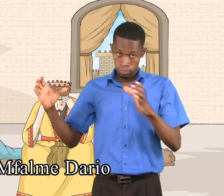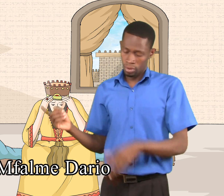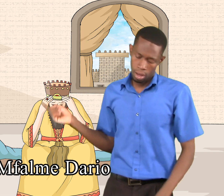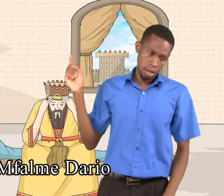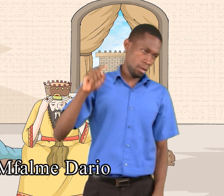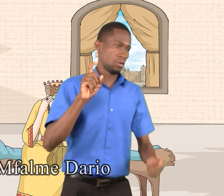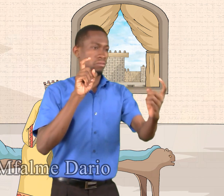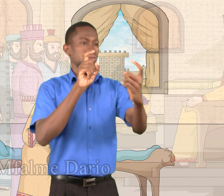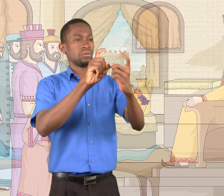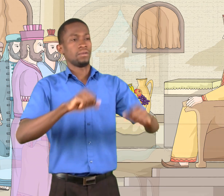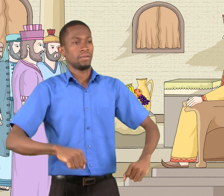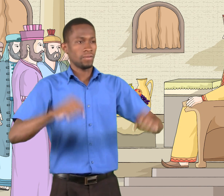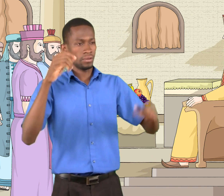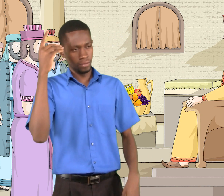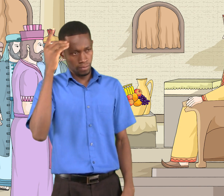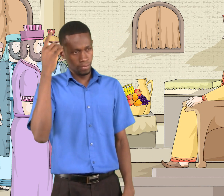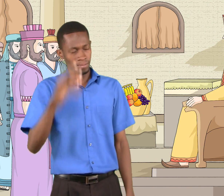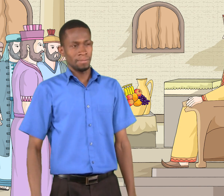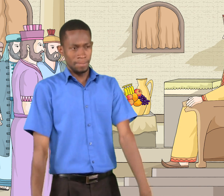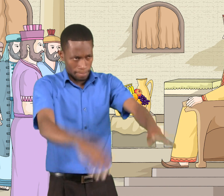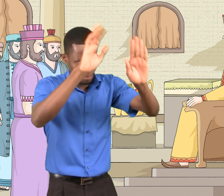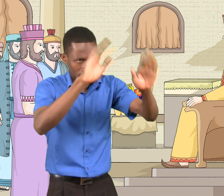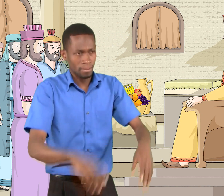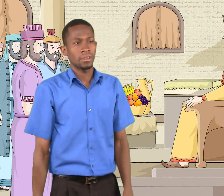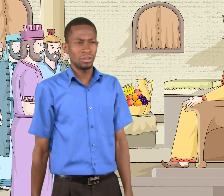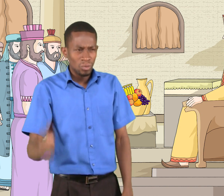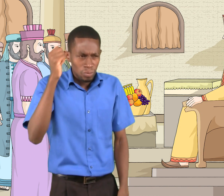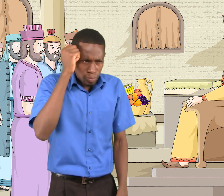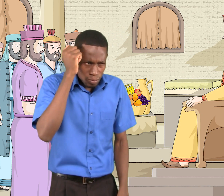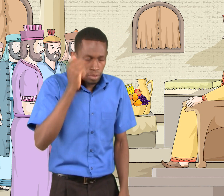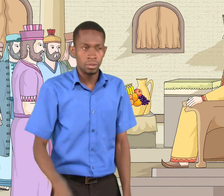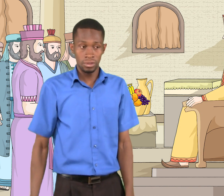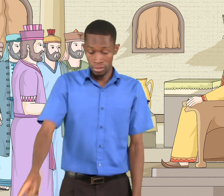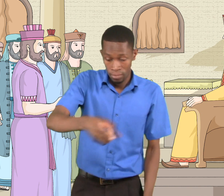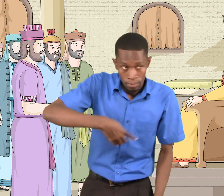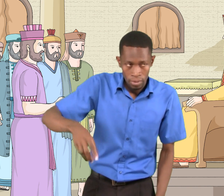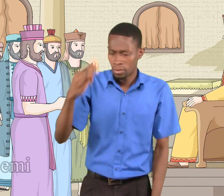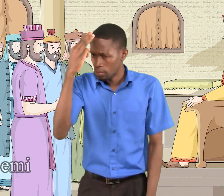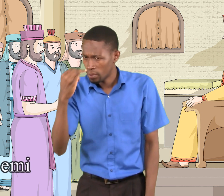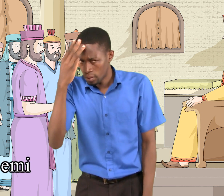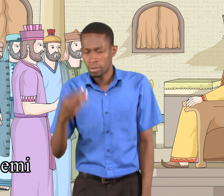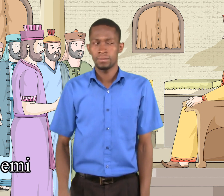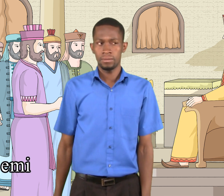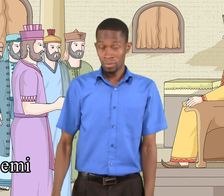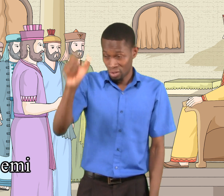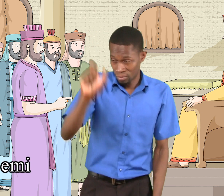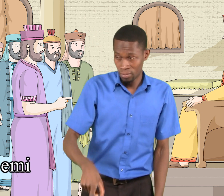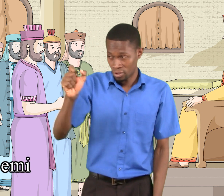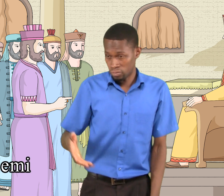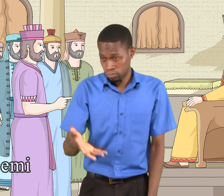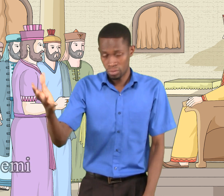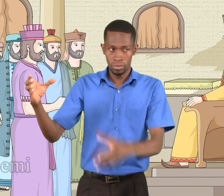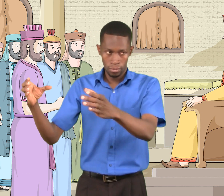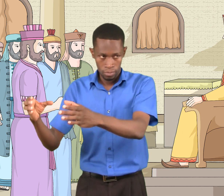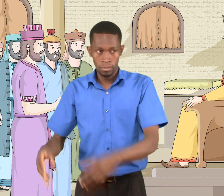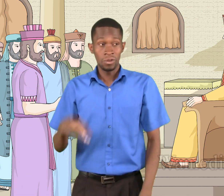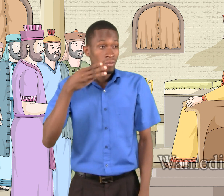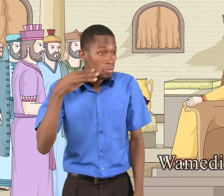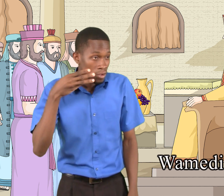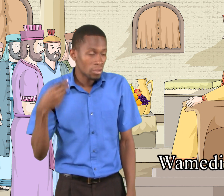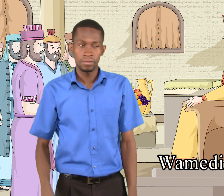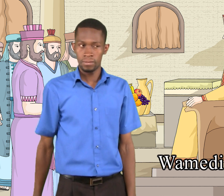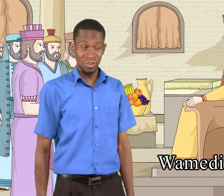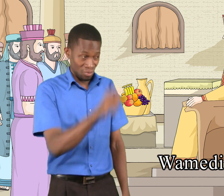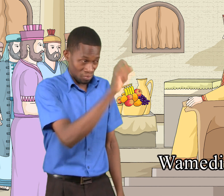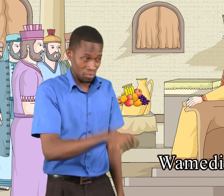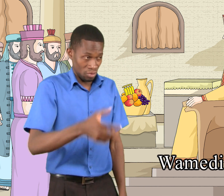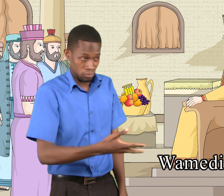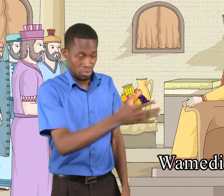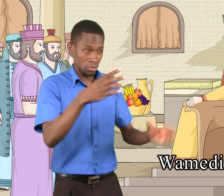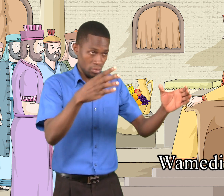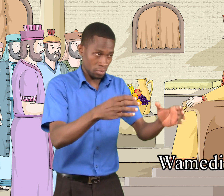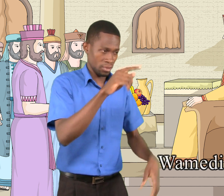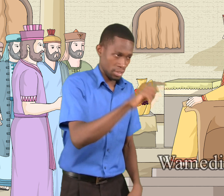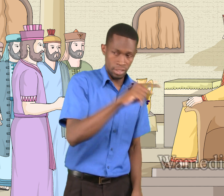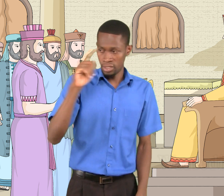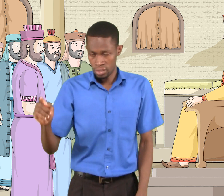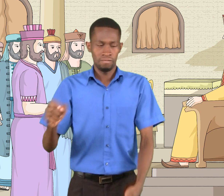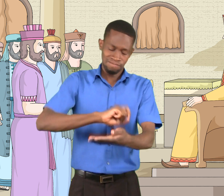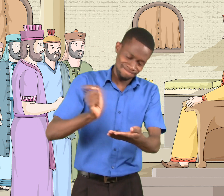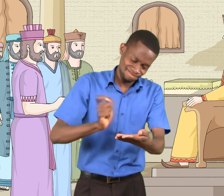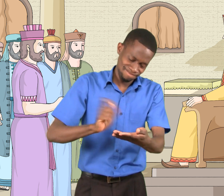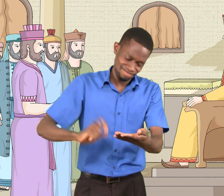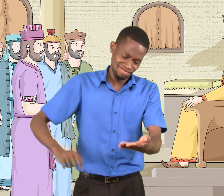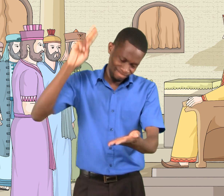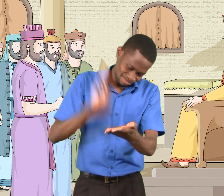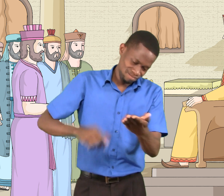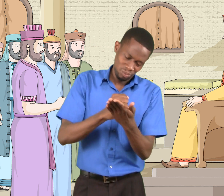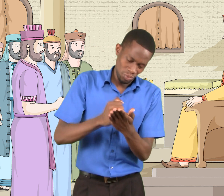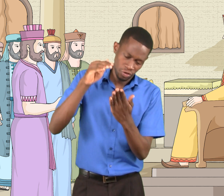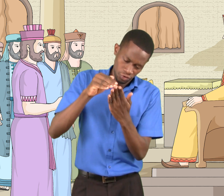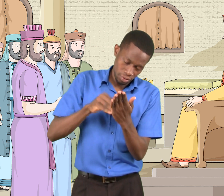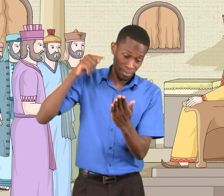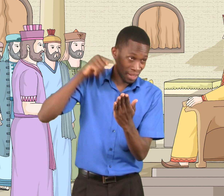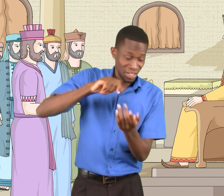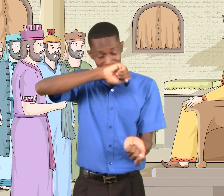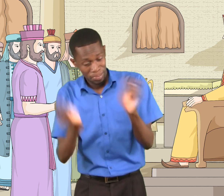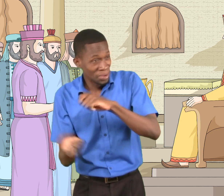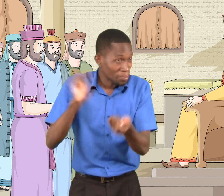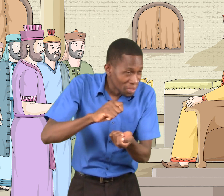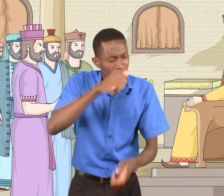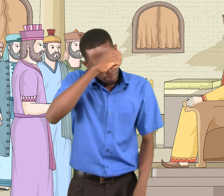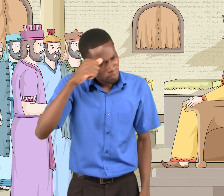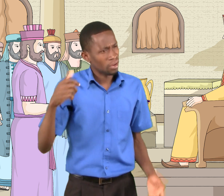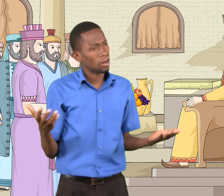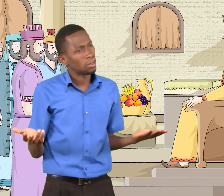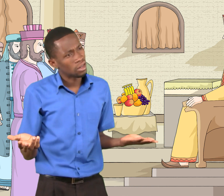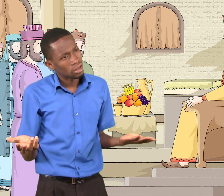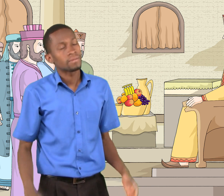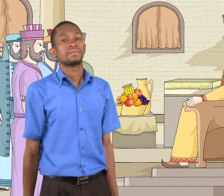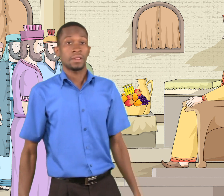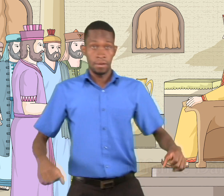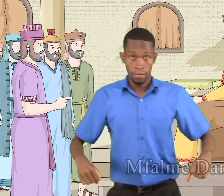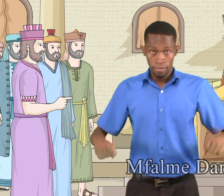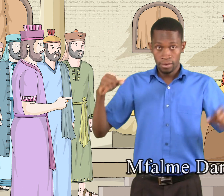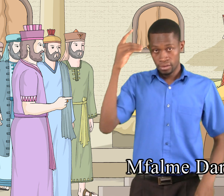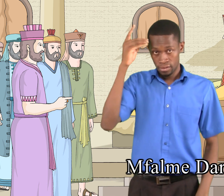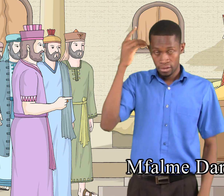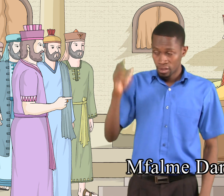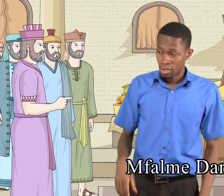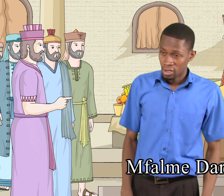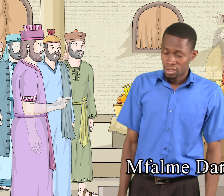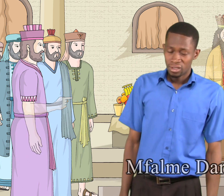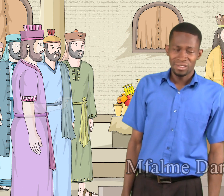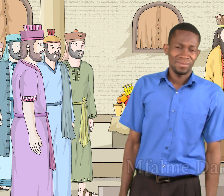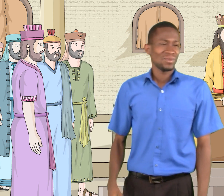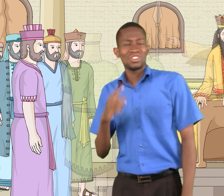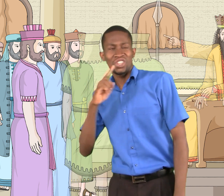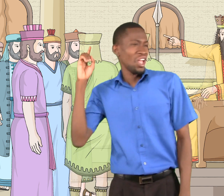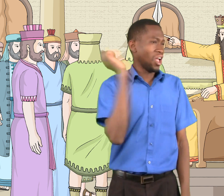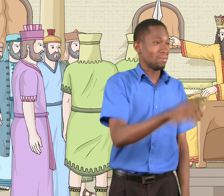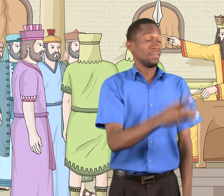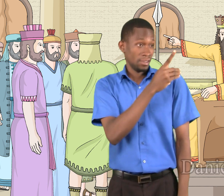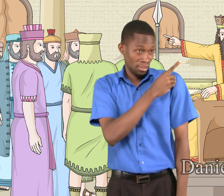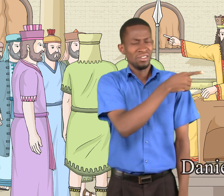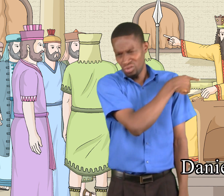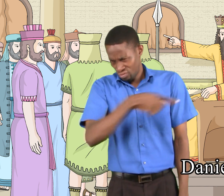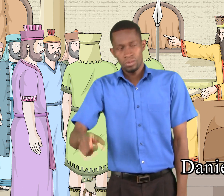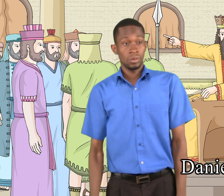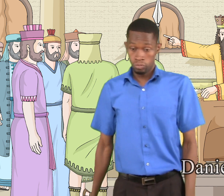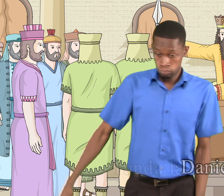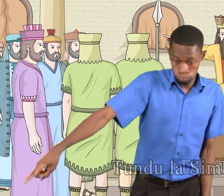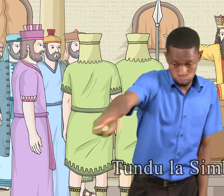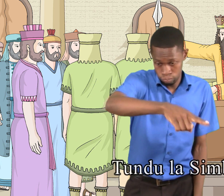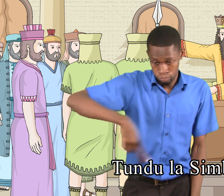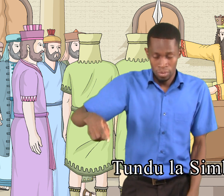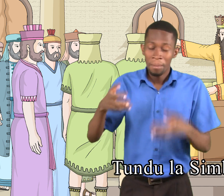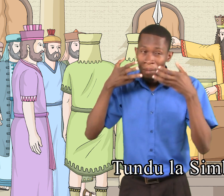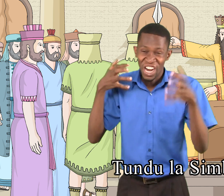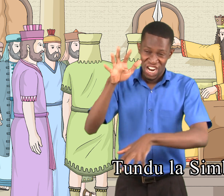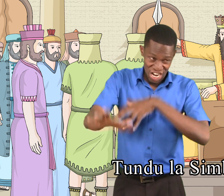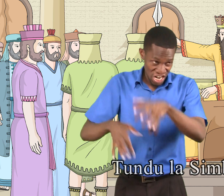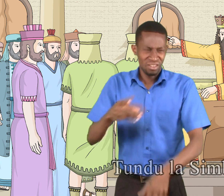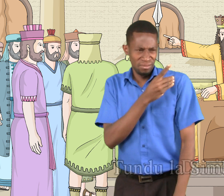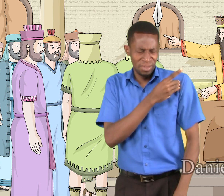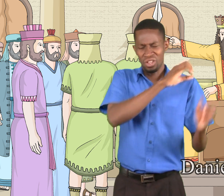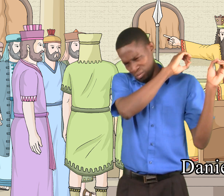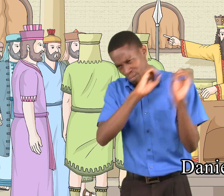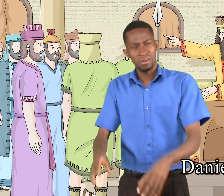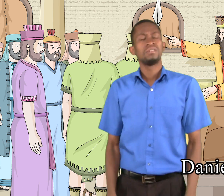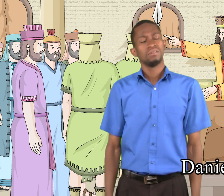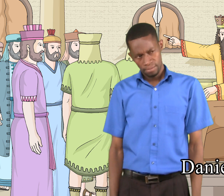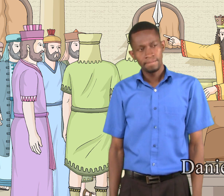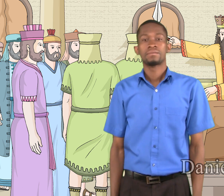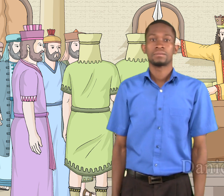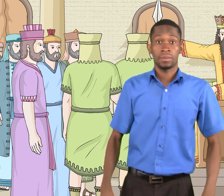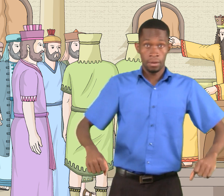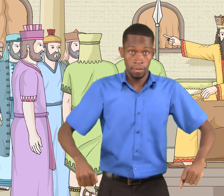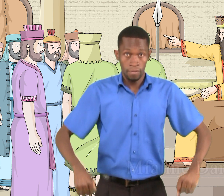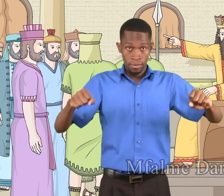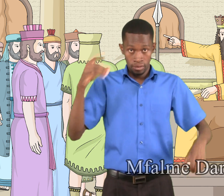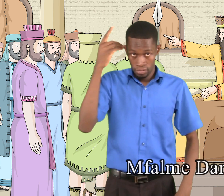Then the men approached the king together and said to him, “Remember, O king, that by the law of the Medes and Persians no decree or ordinance established by the king can be changed.”